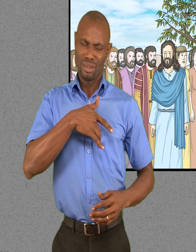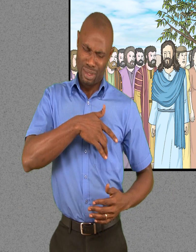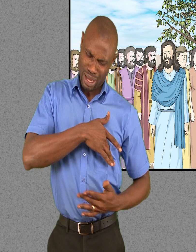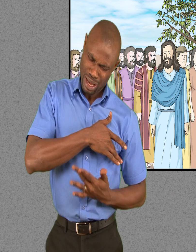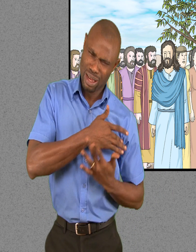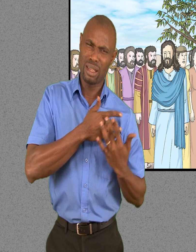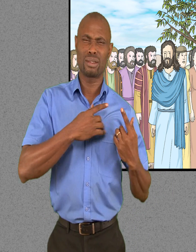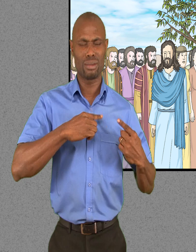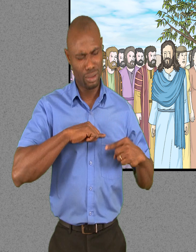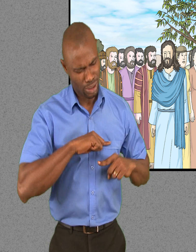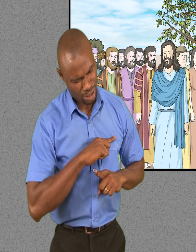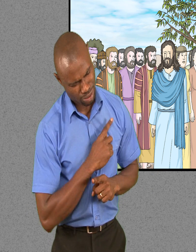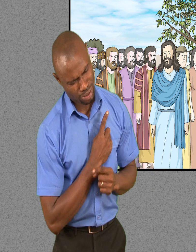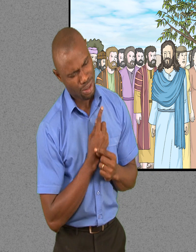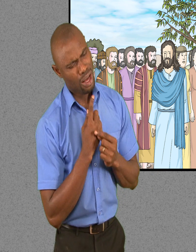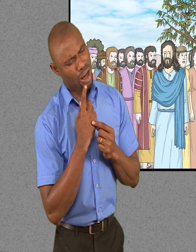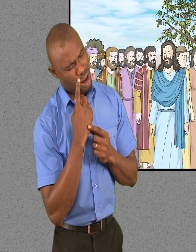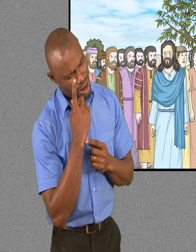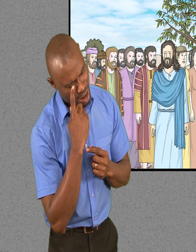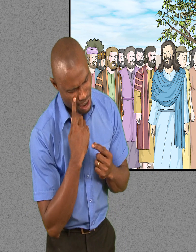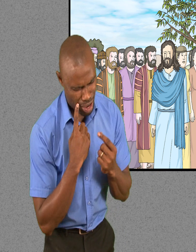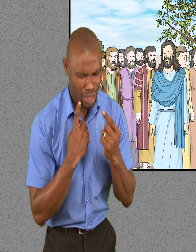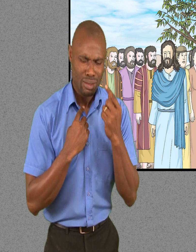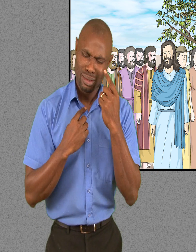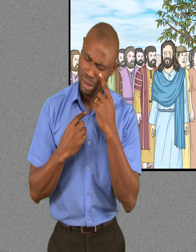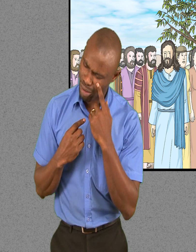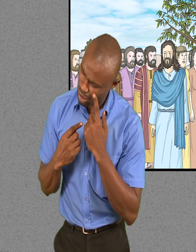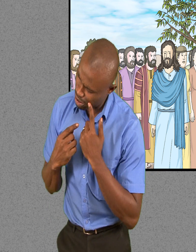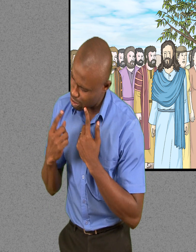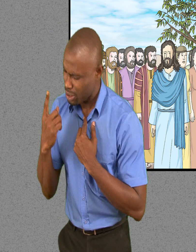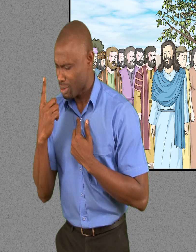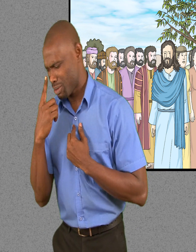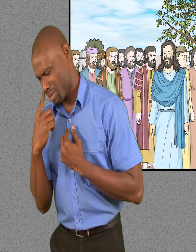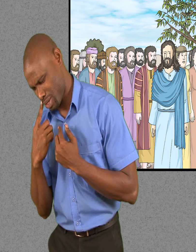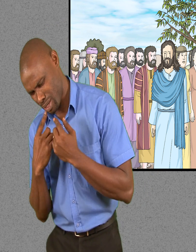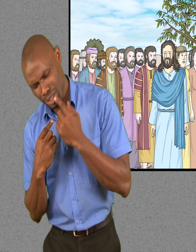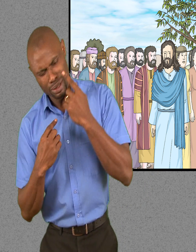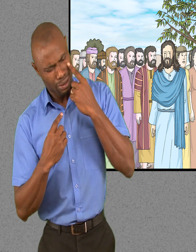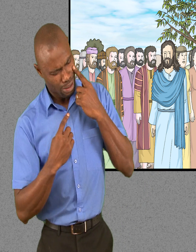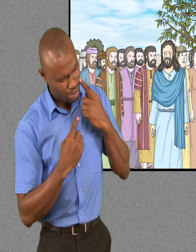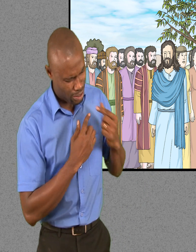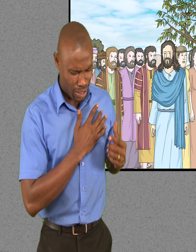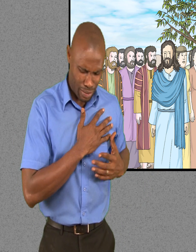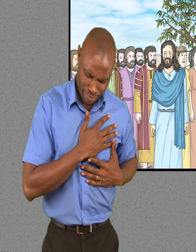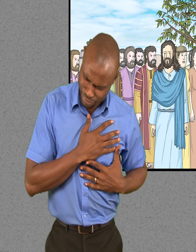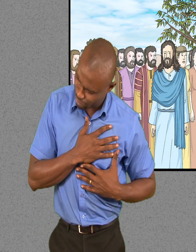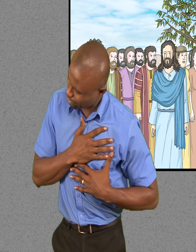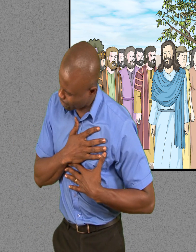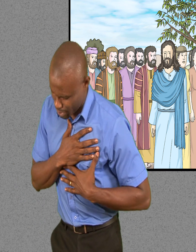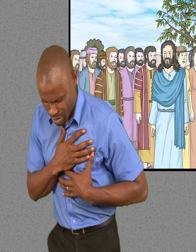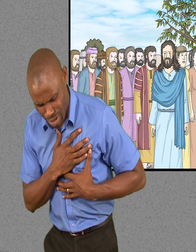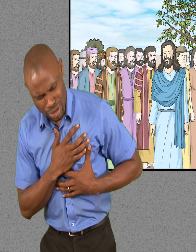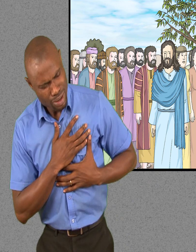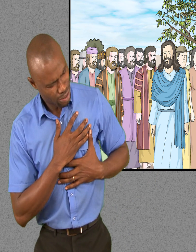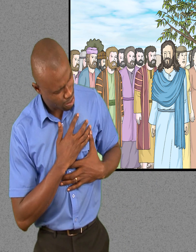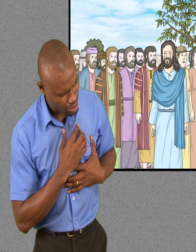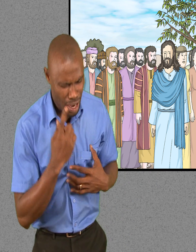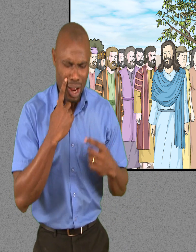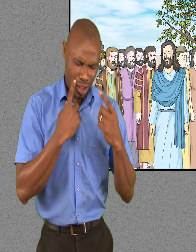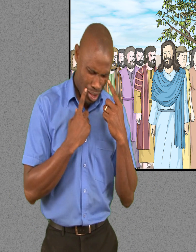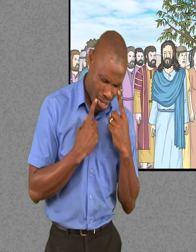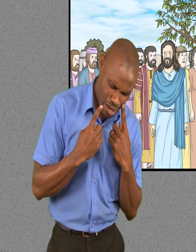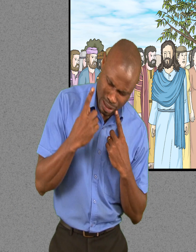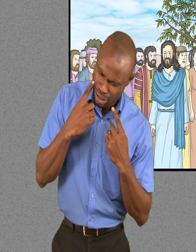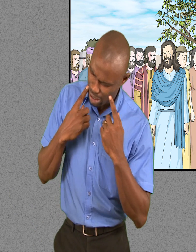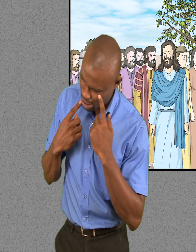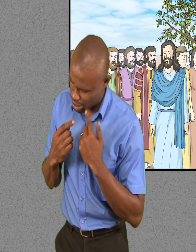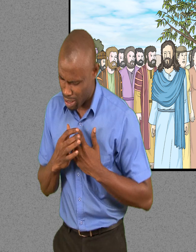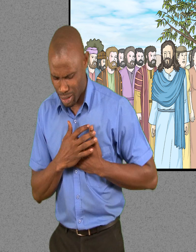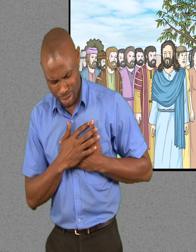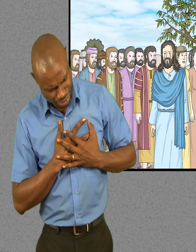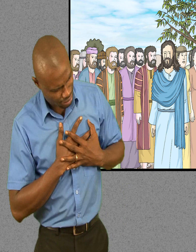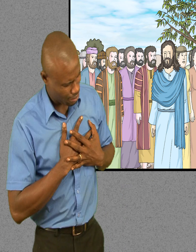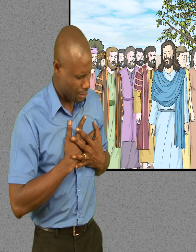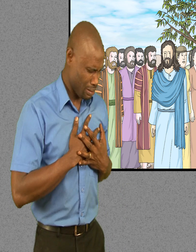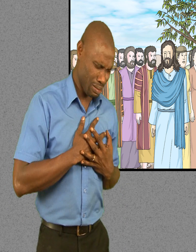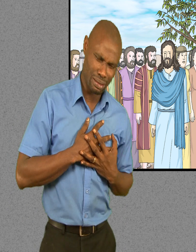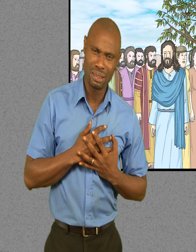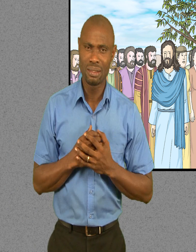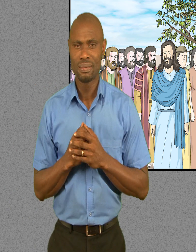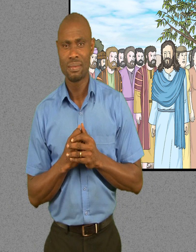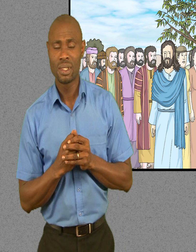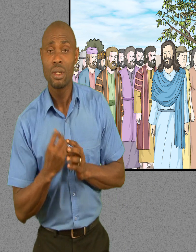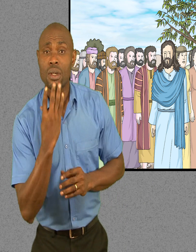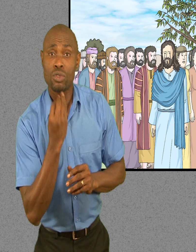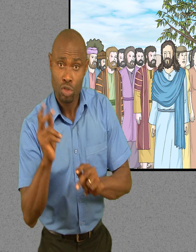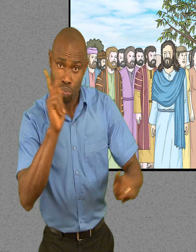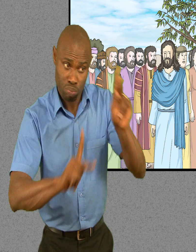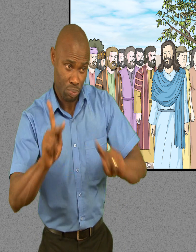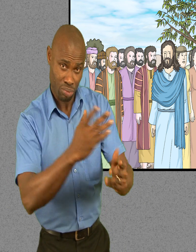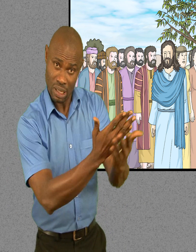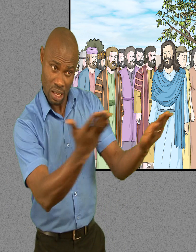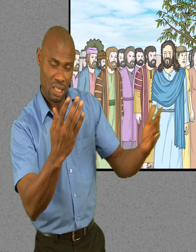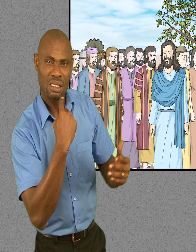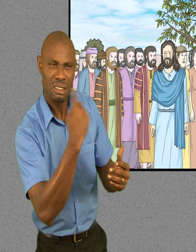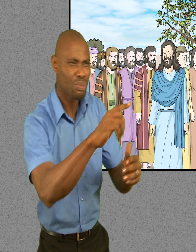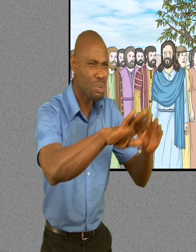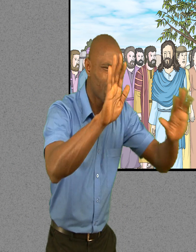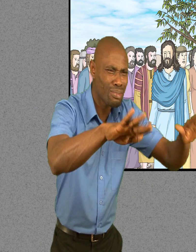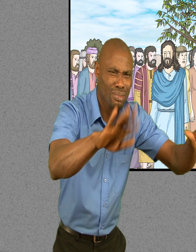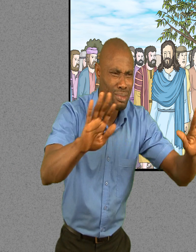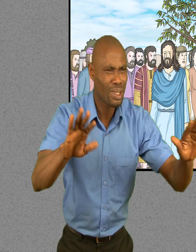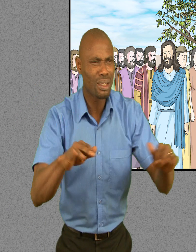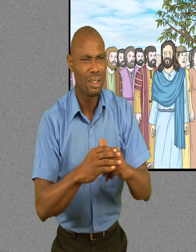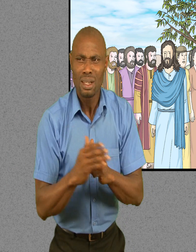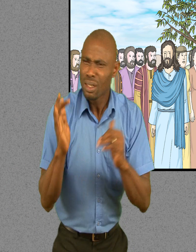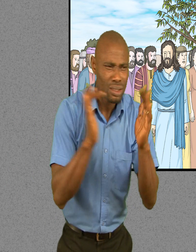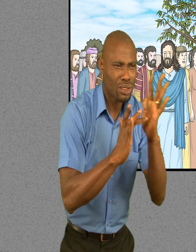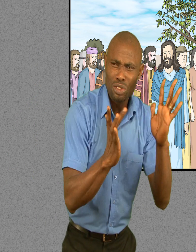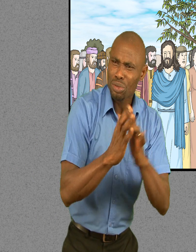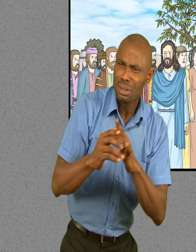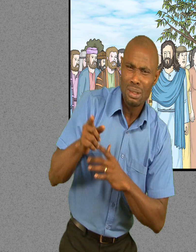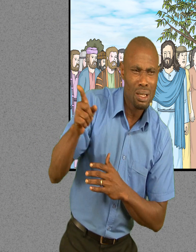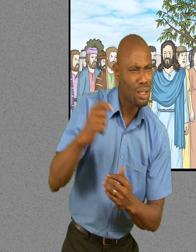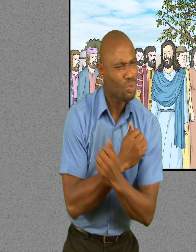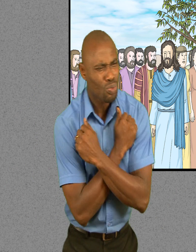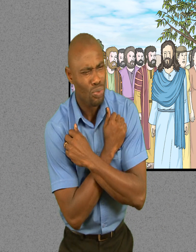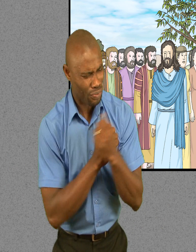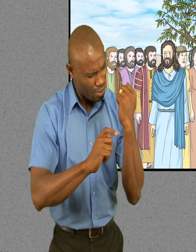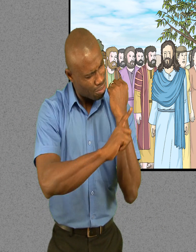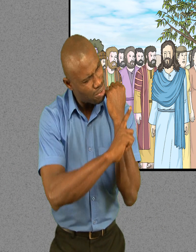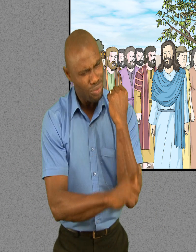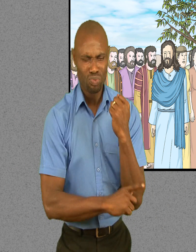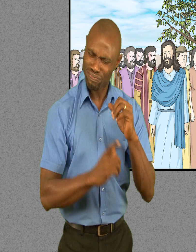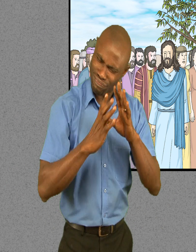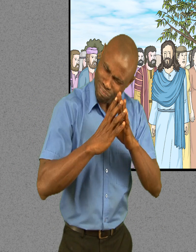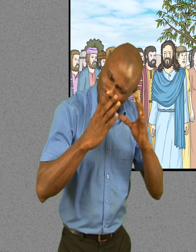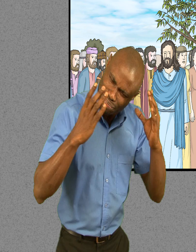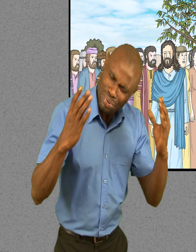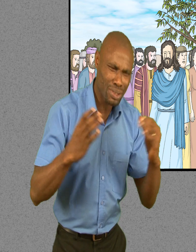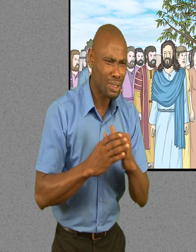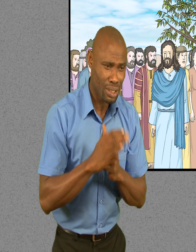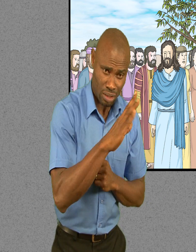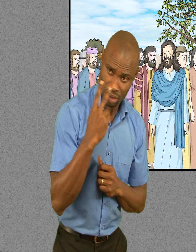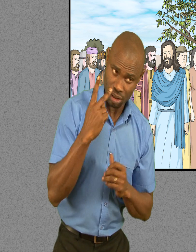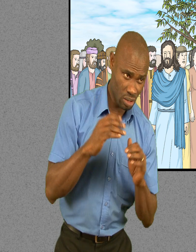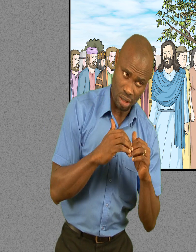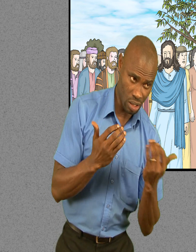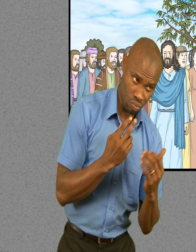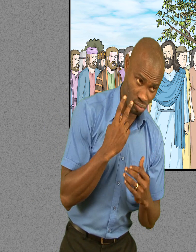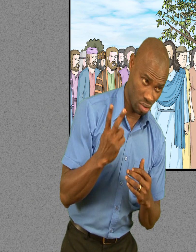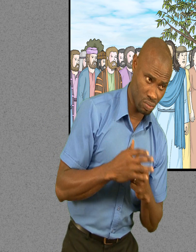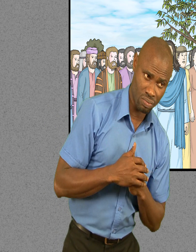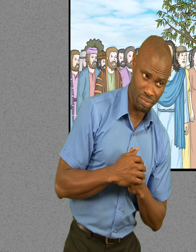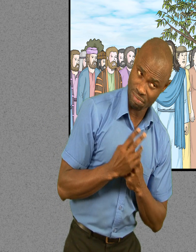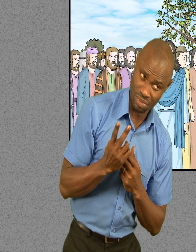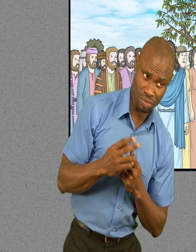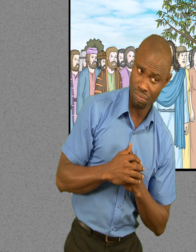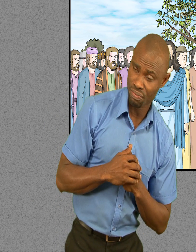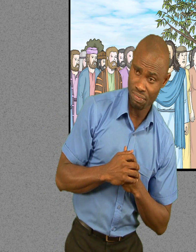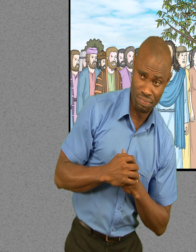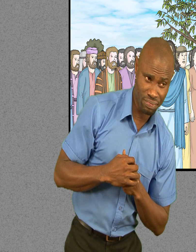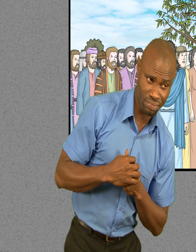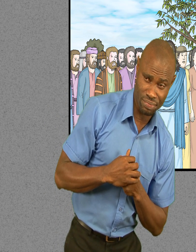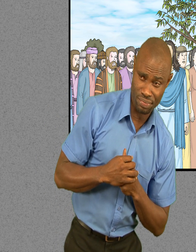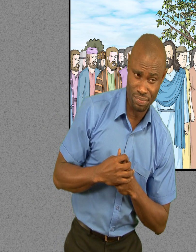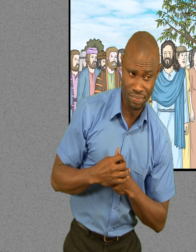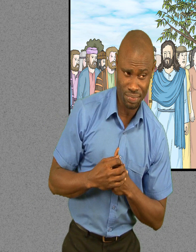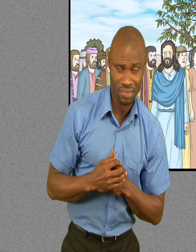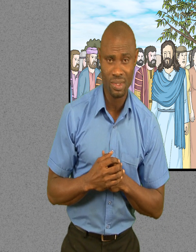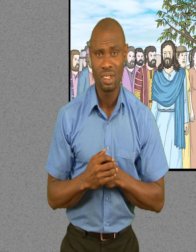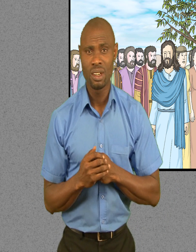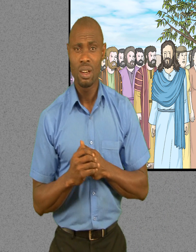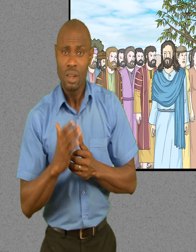“Where have you put him?” He asked. “Come and see, Lord,” they answered. Jesus wept.